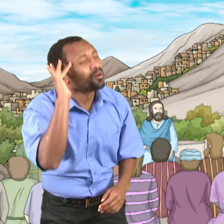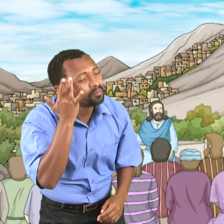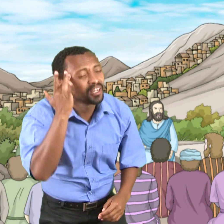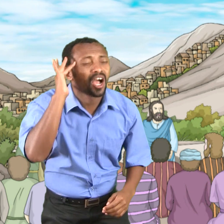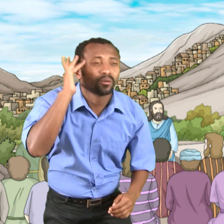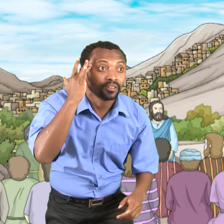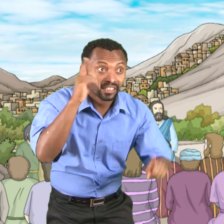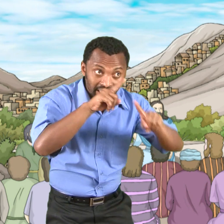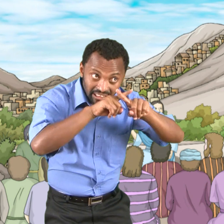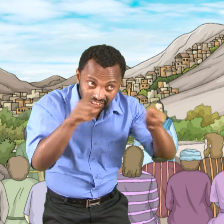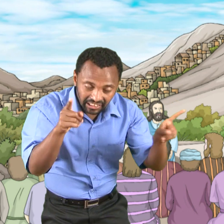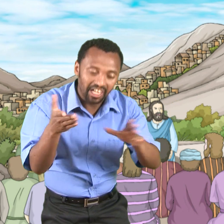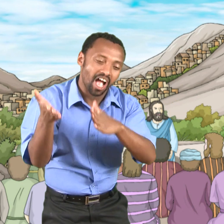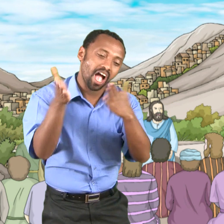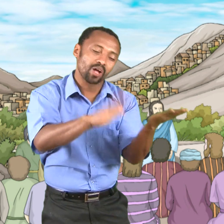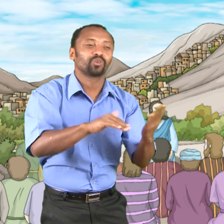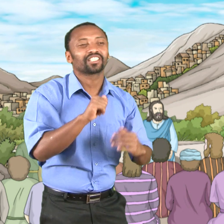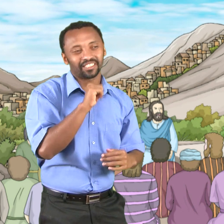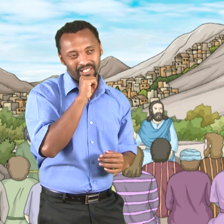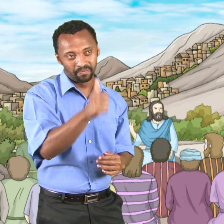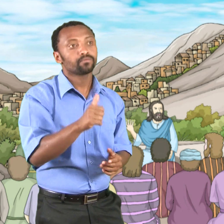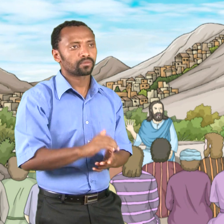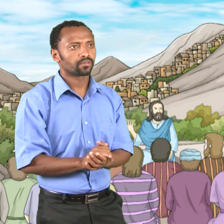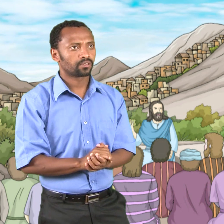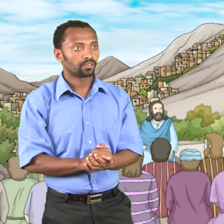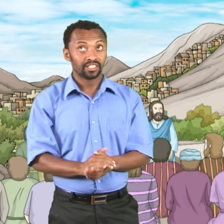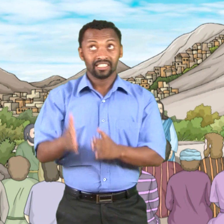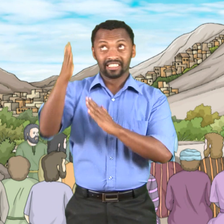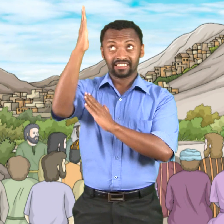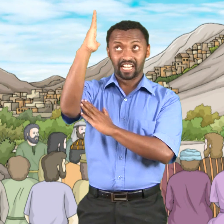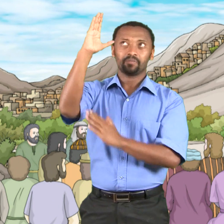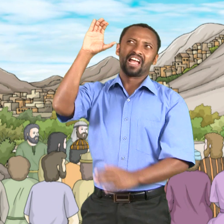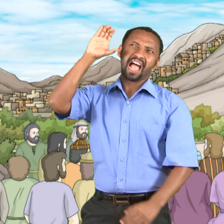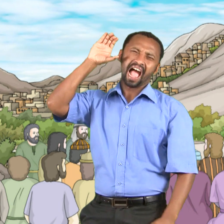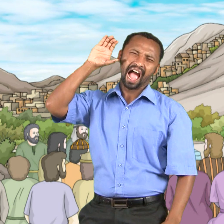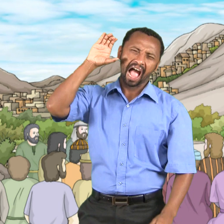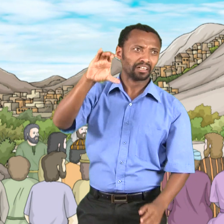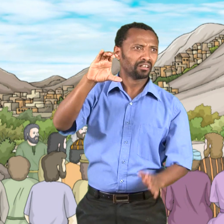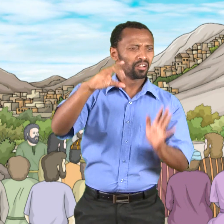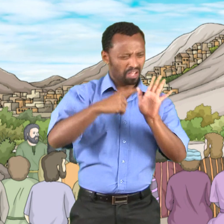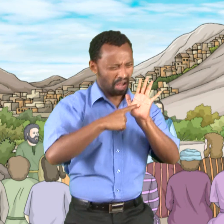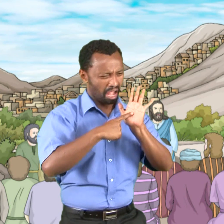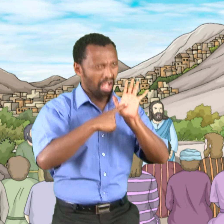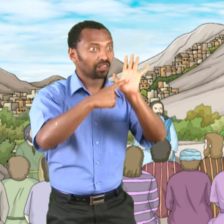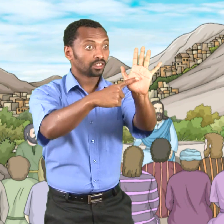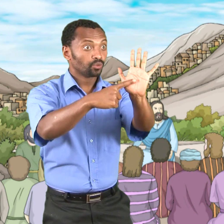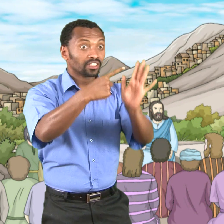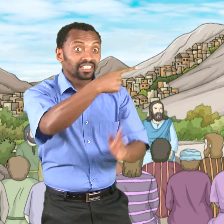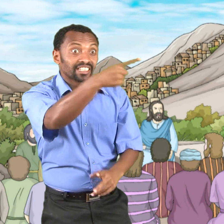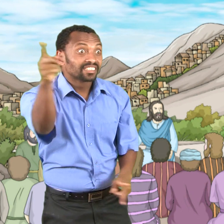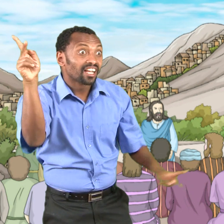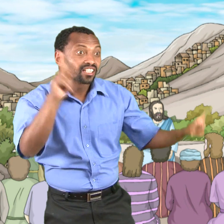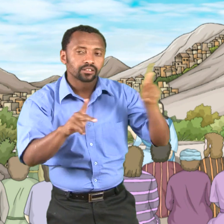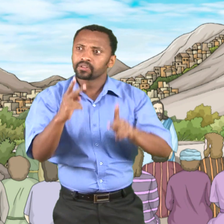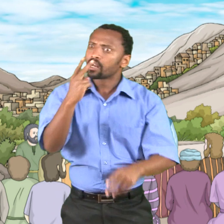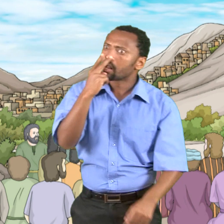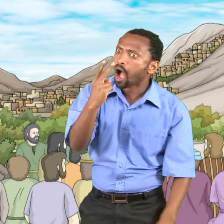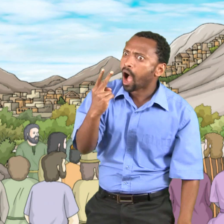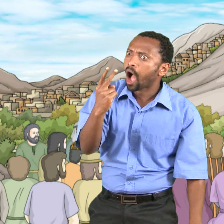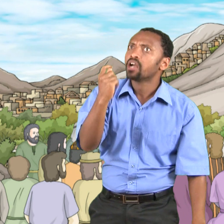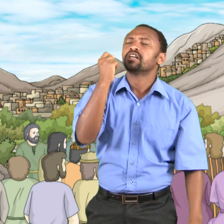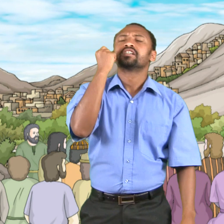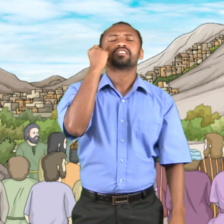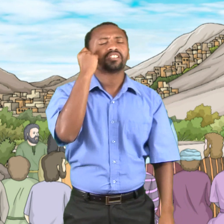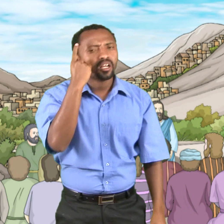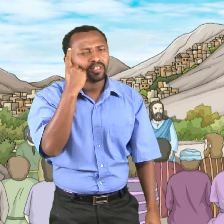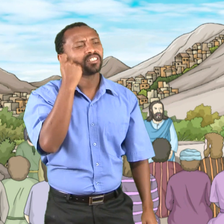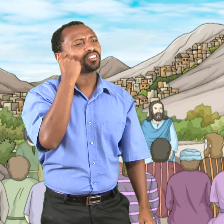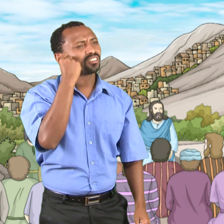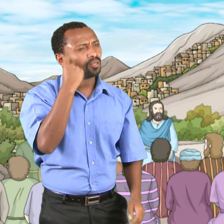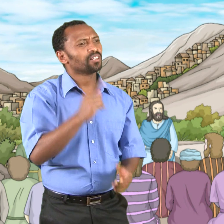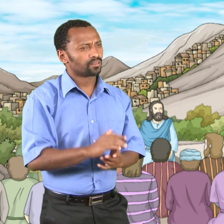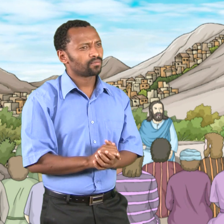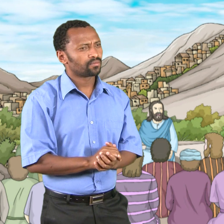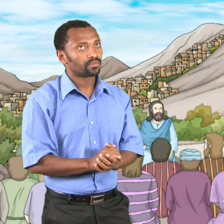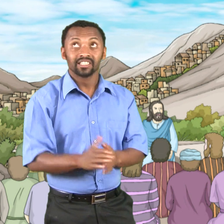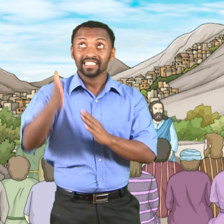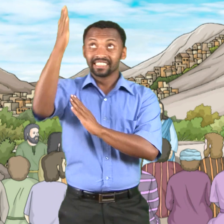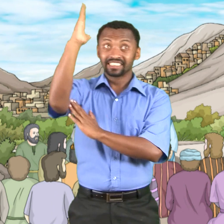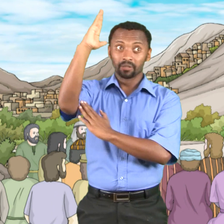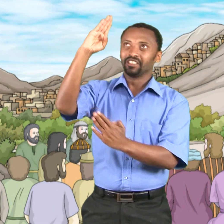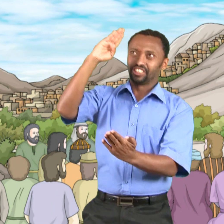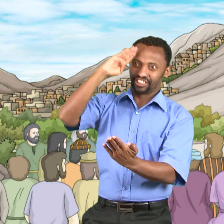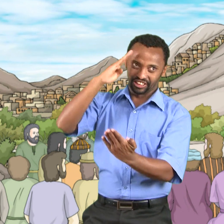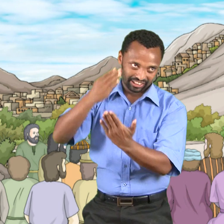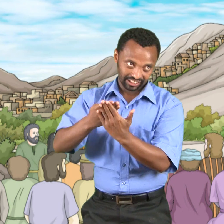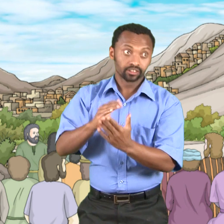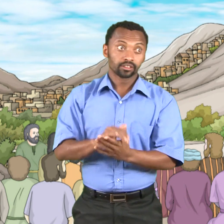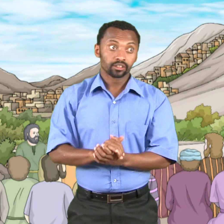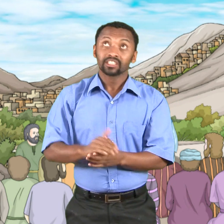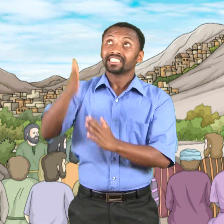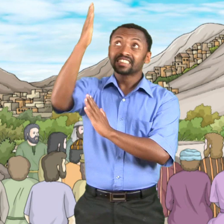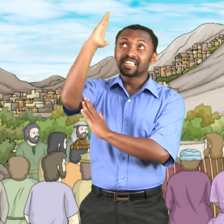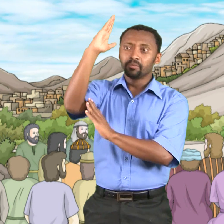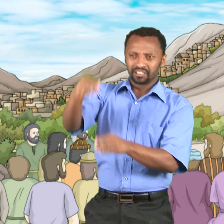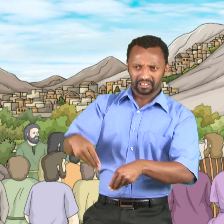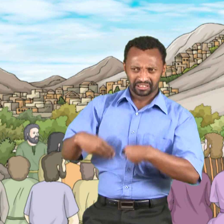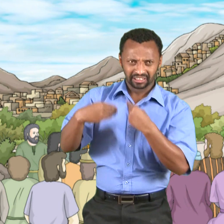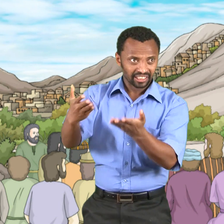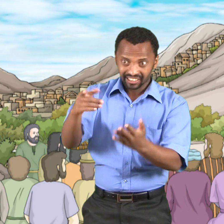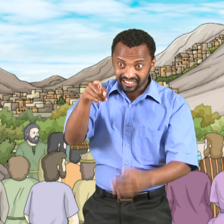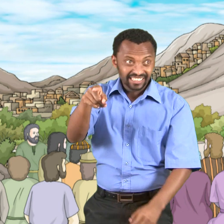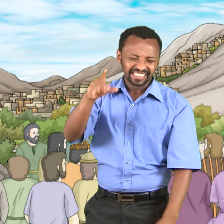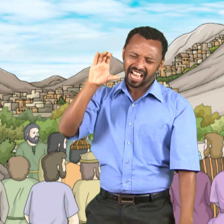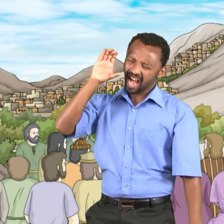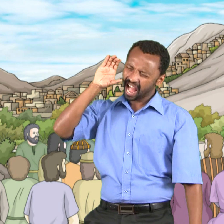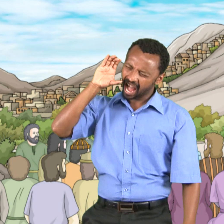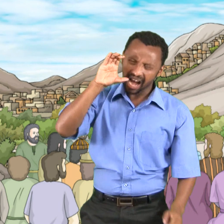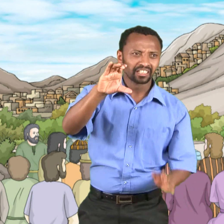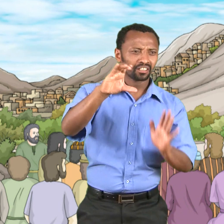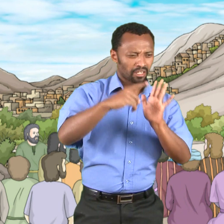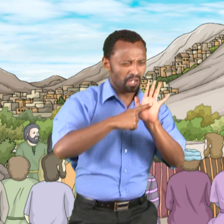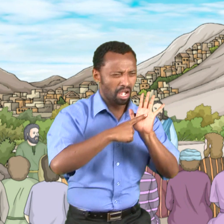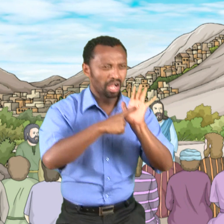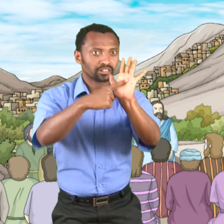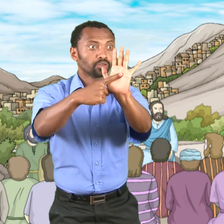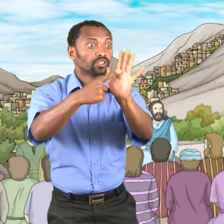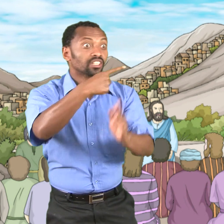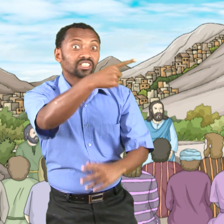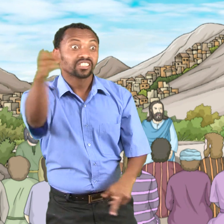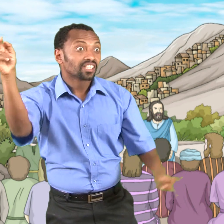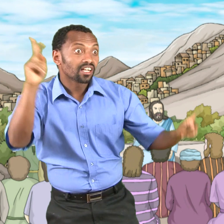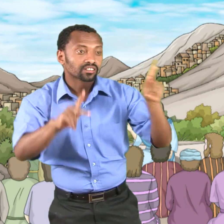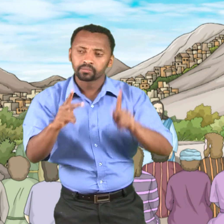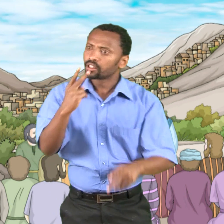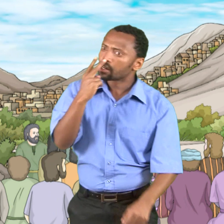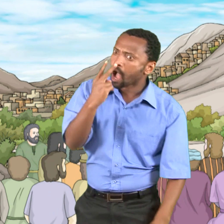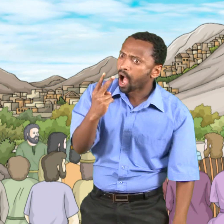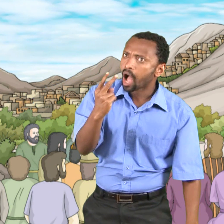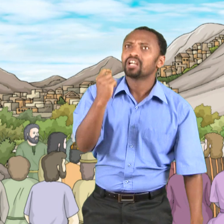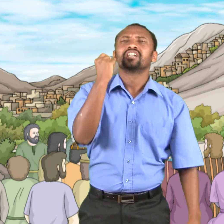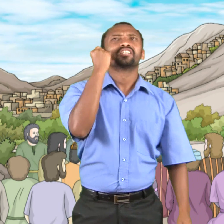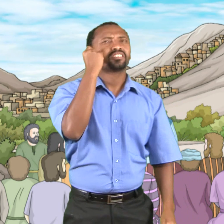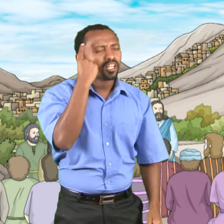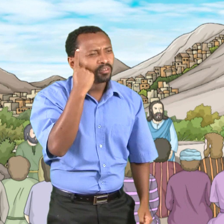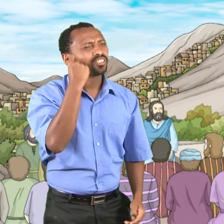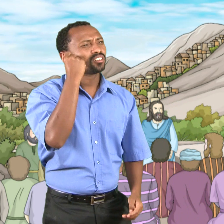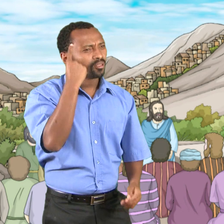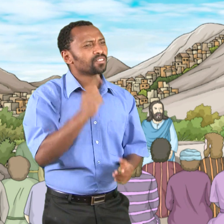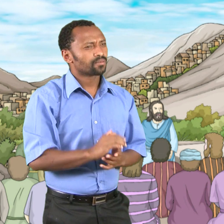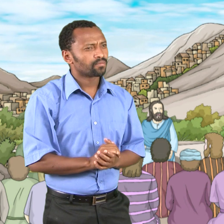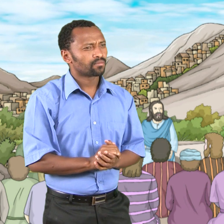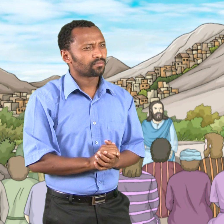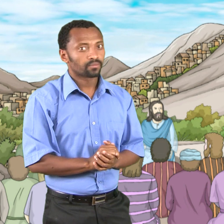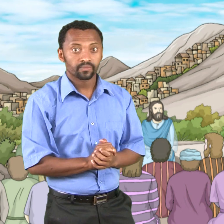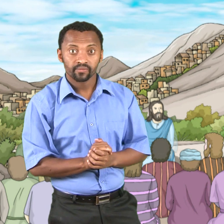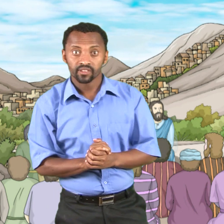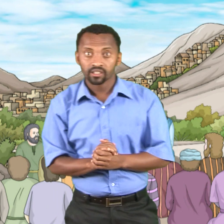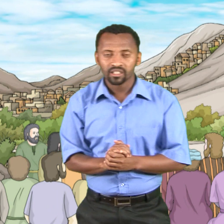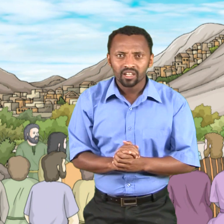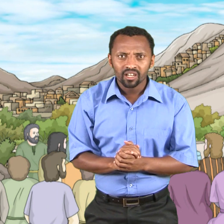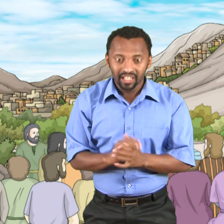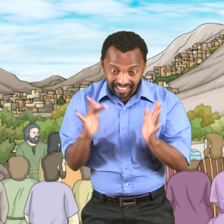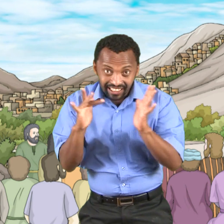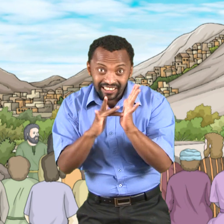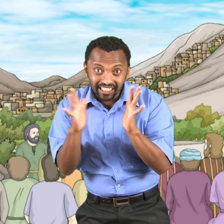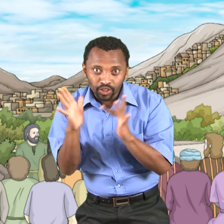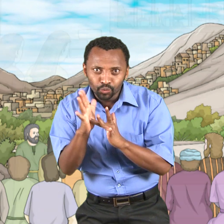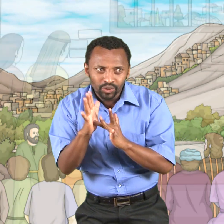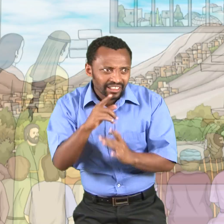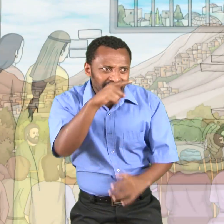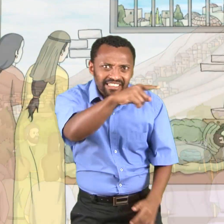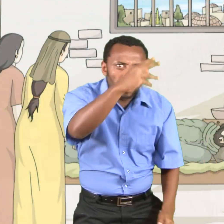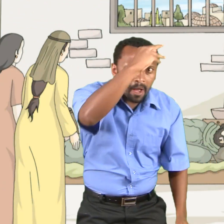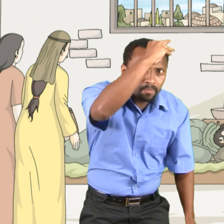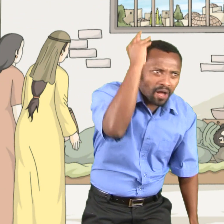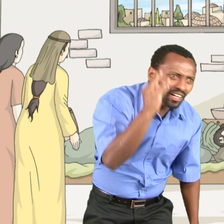No, it is for the glory of God, so that the Son of God may be glorified through it.”